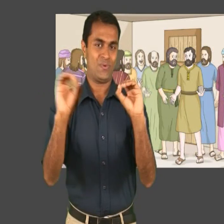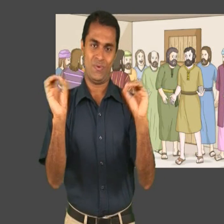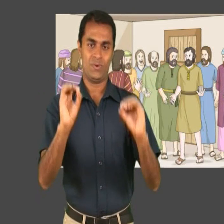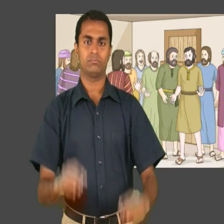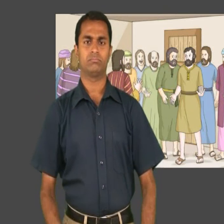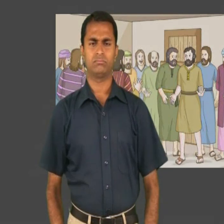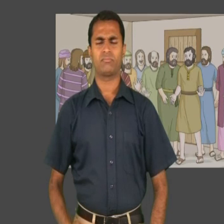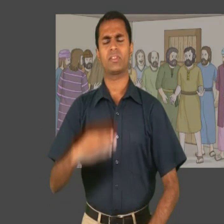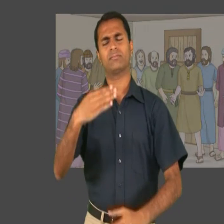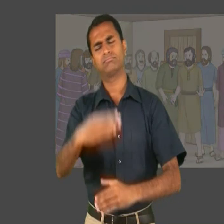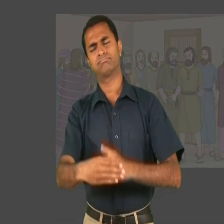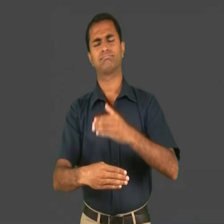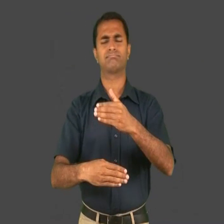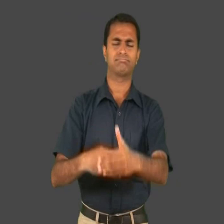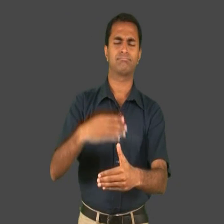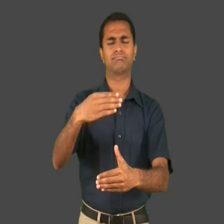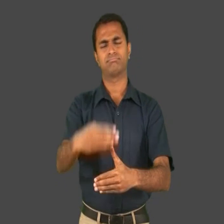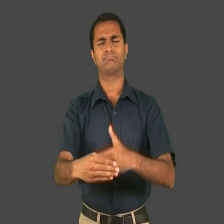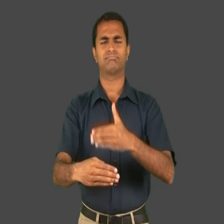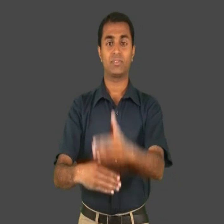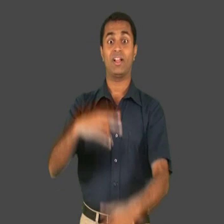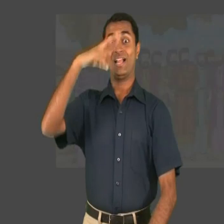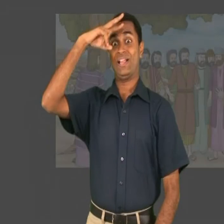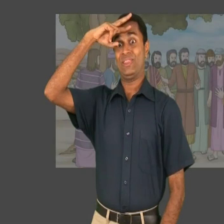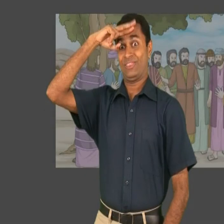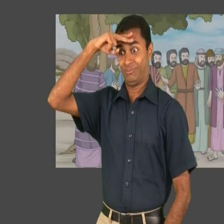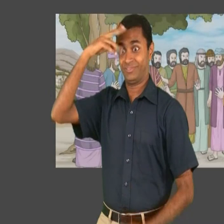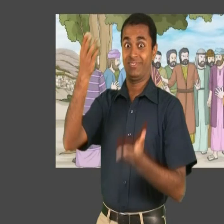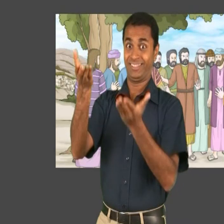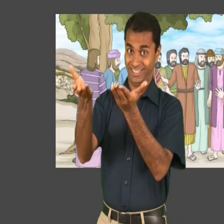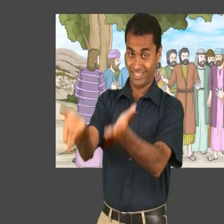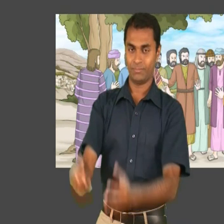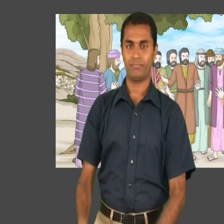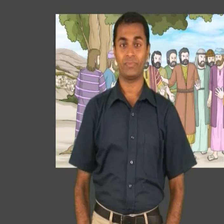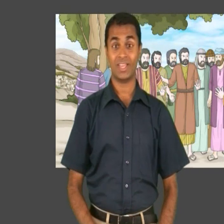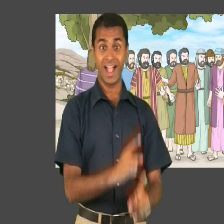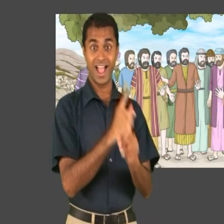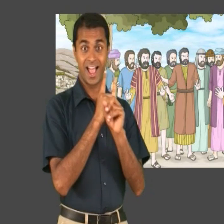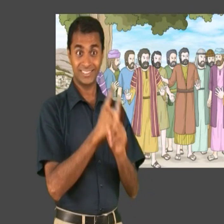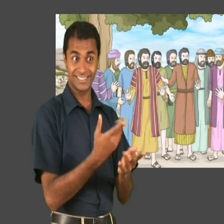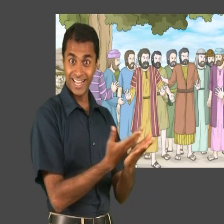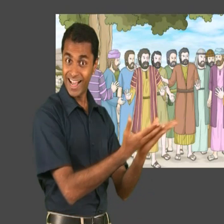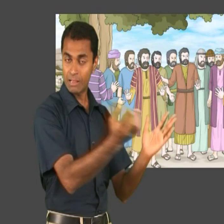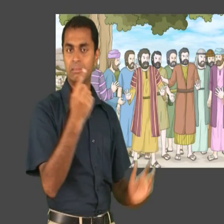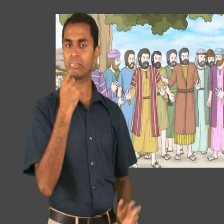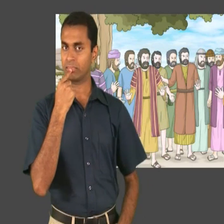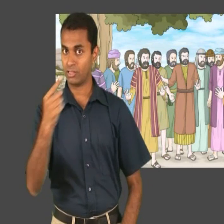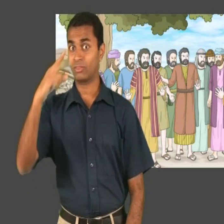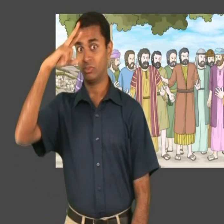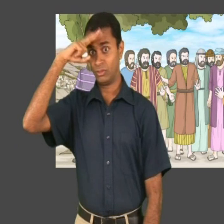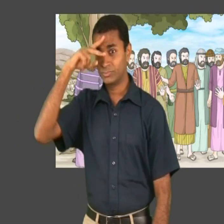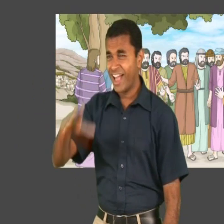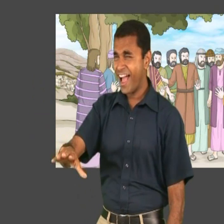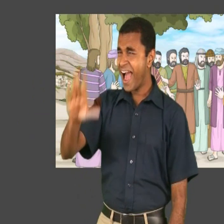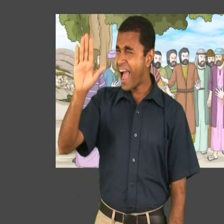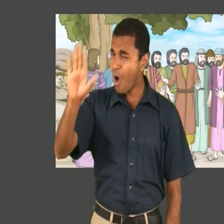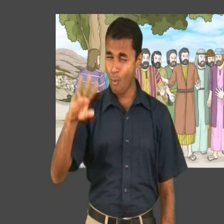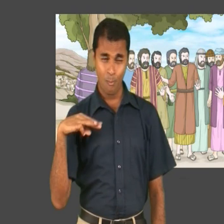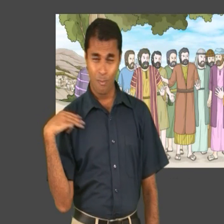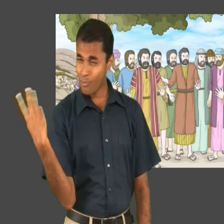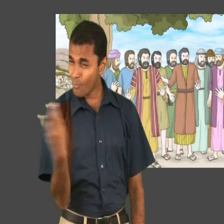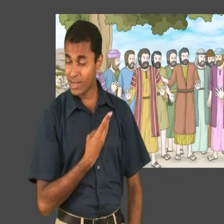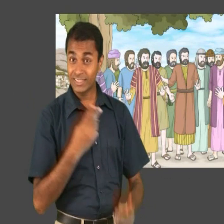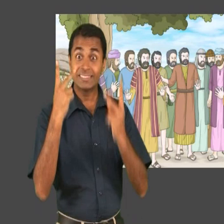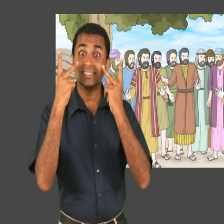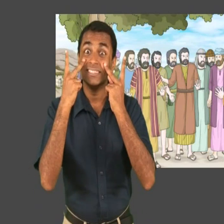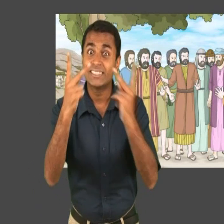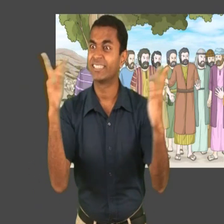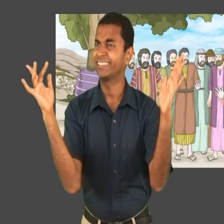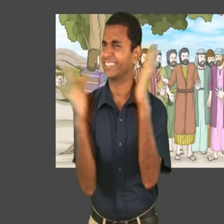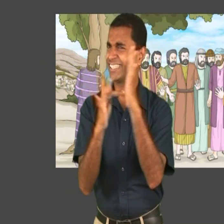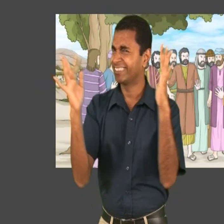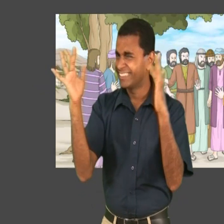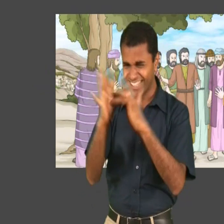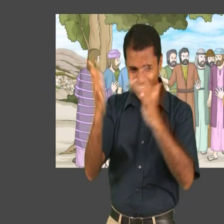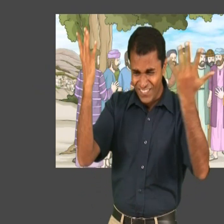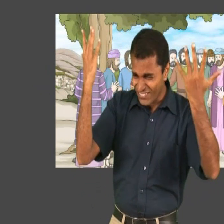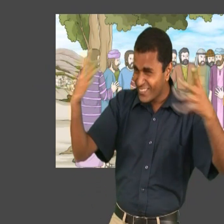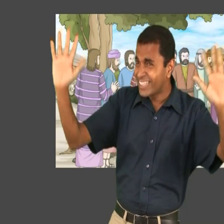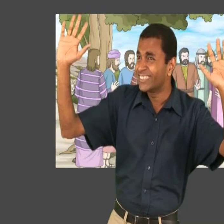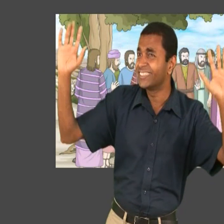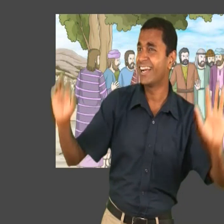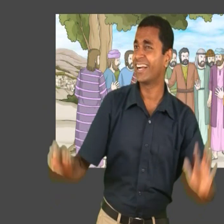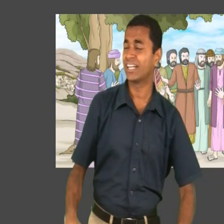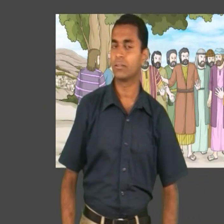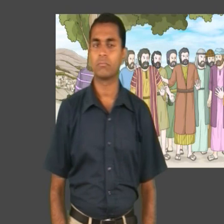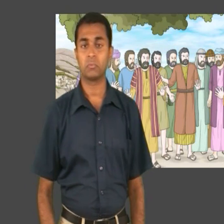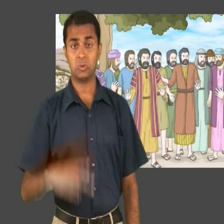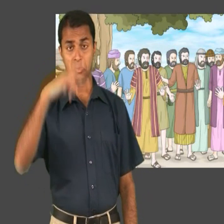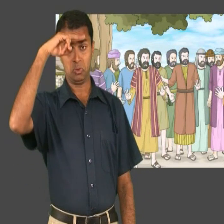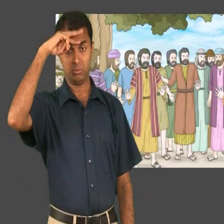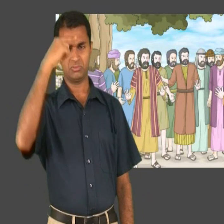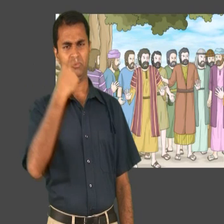So the other disciples told him, “We have seen the Lord!”